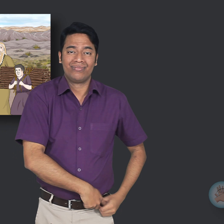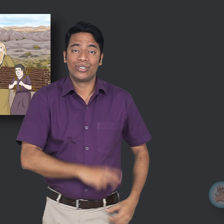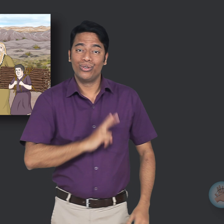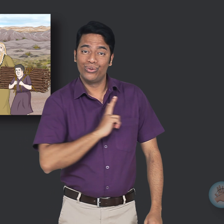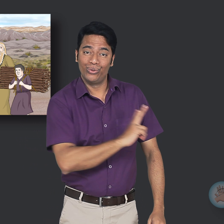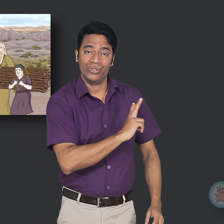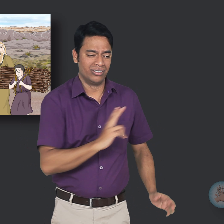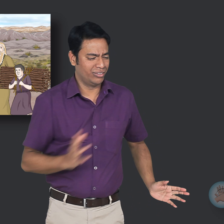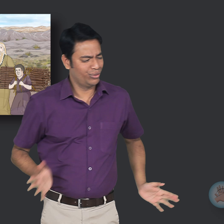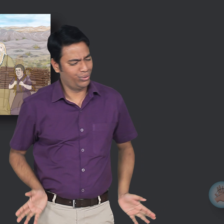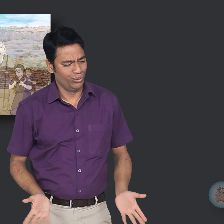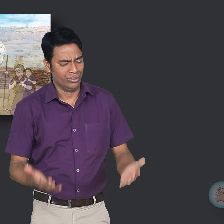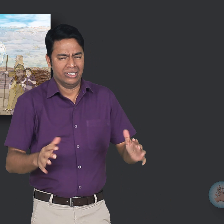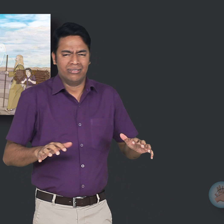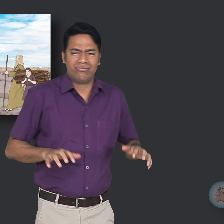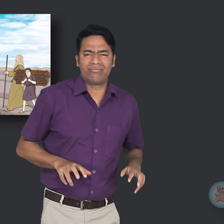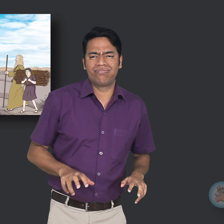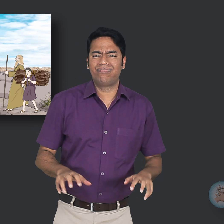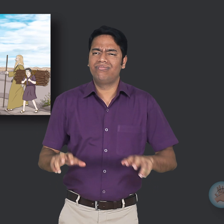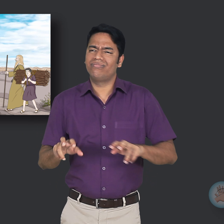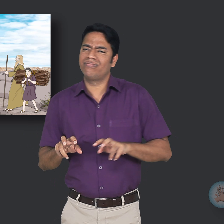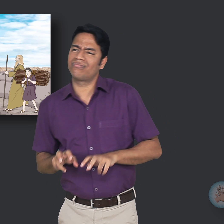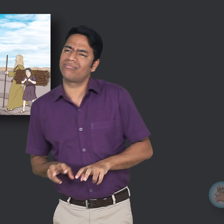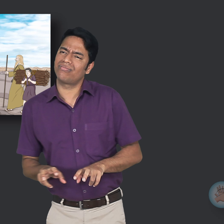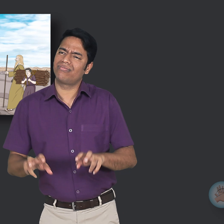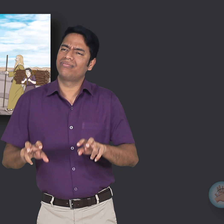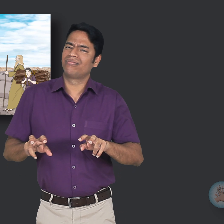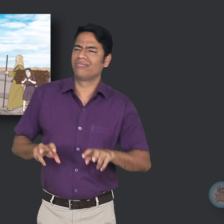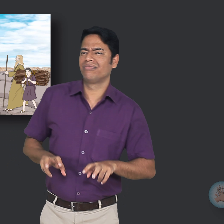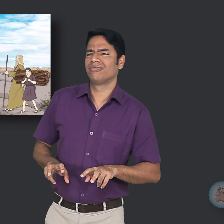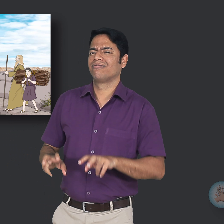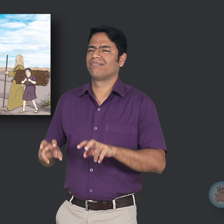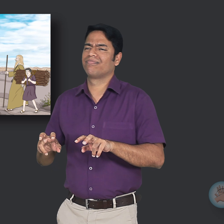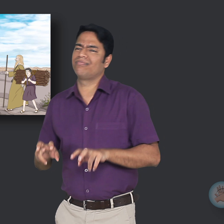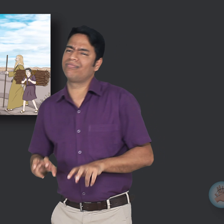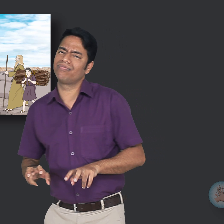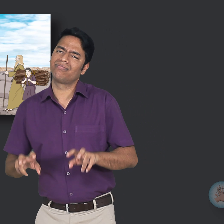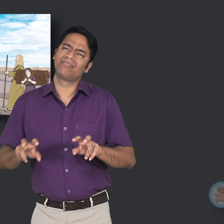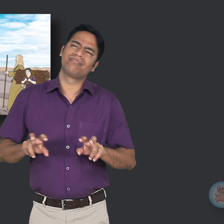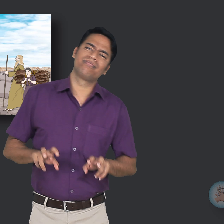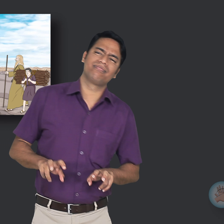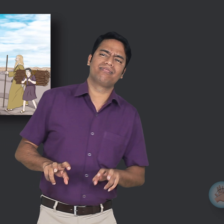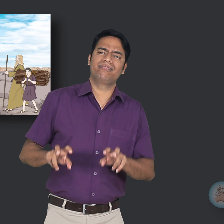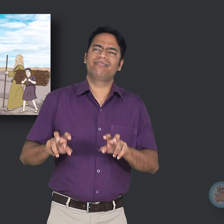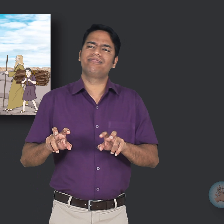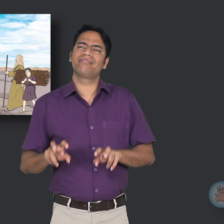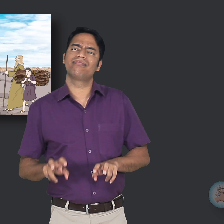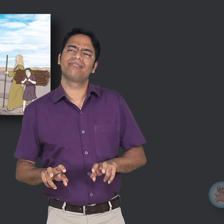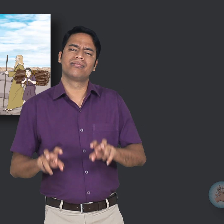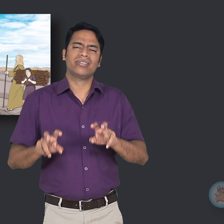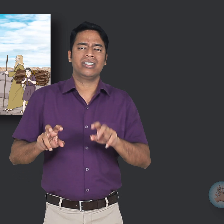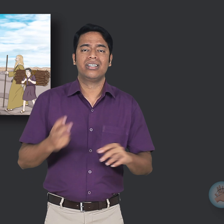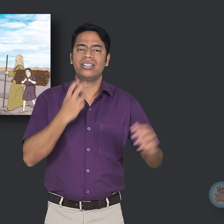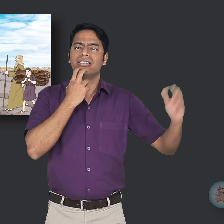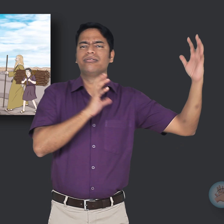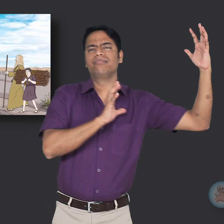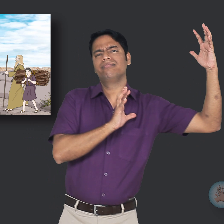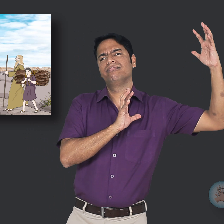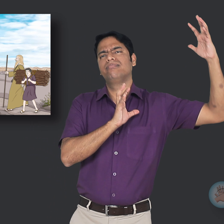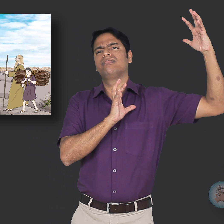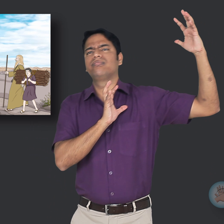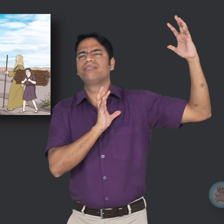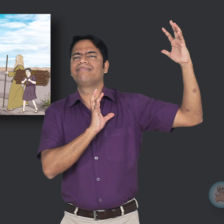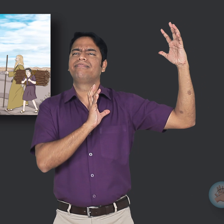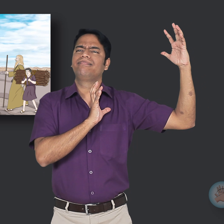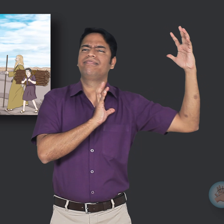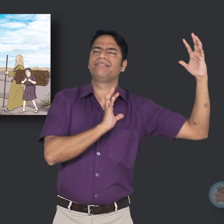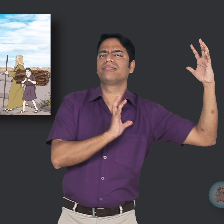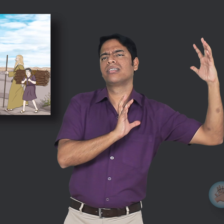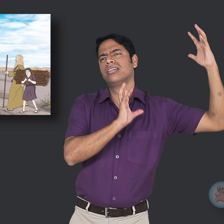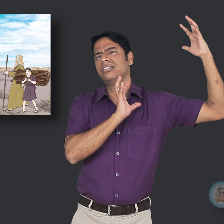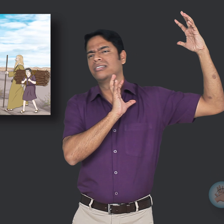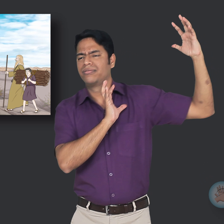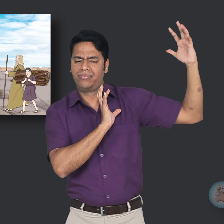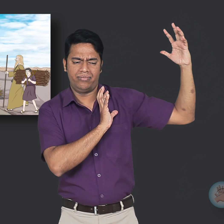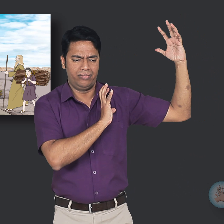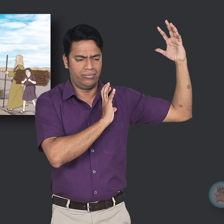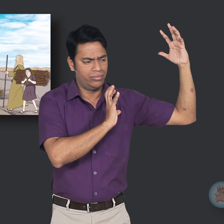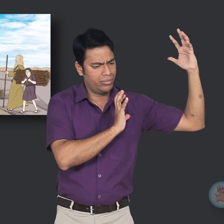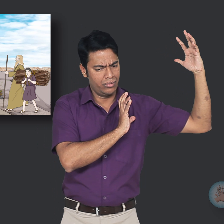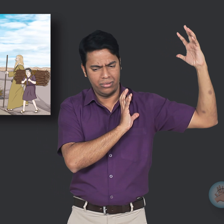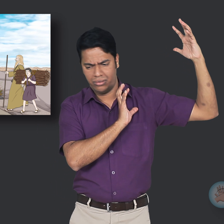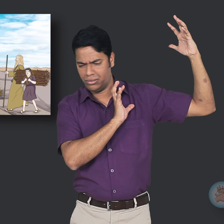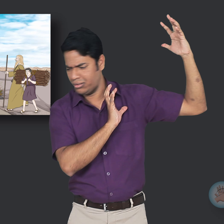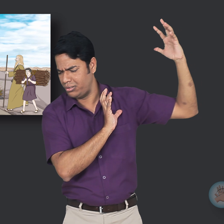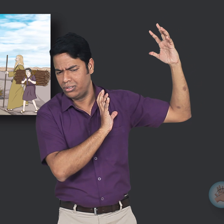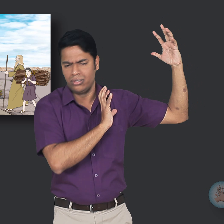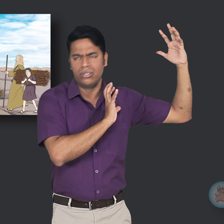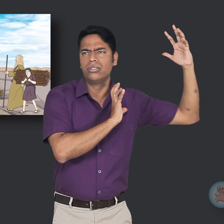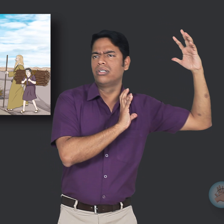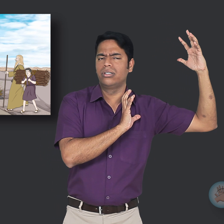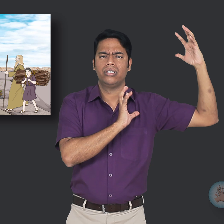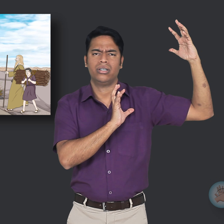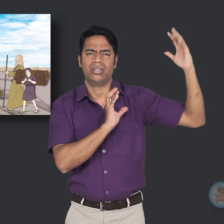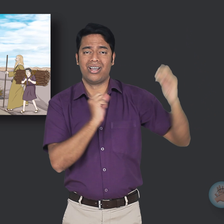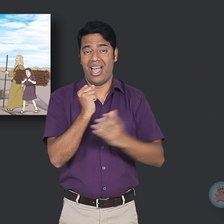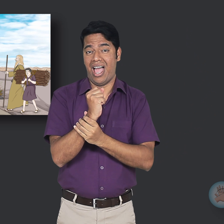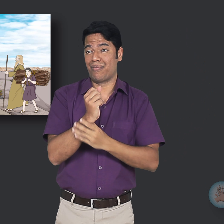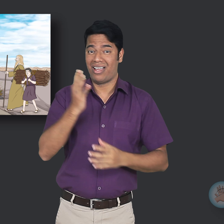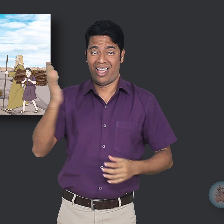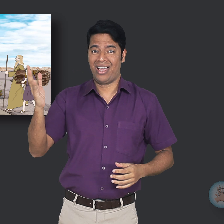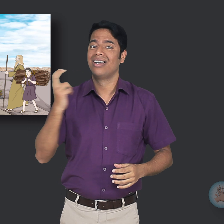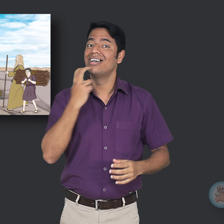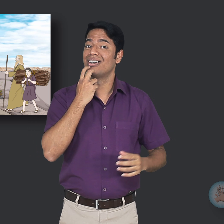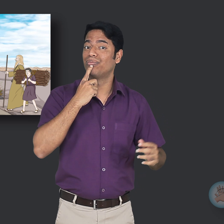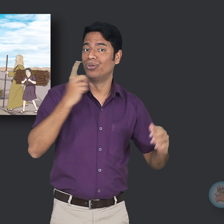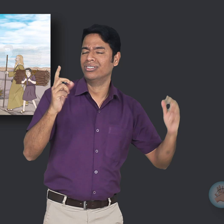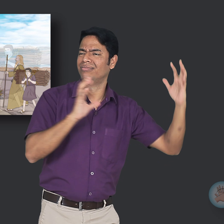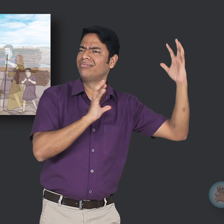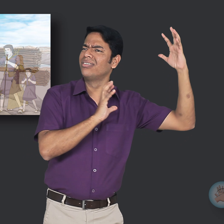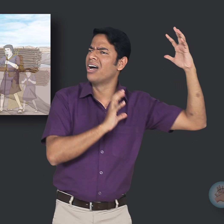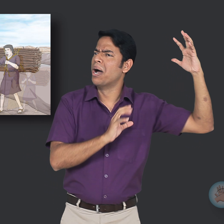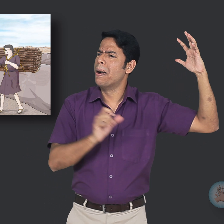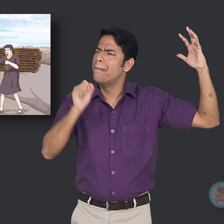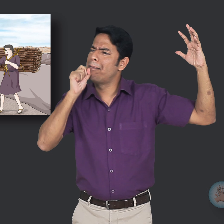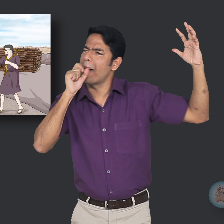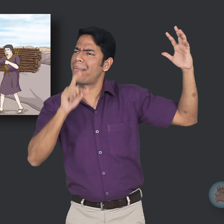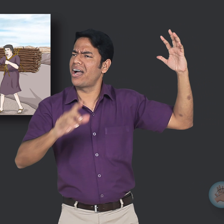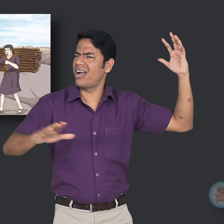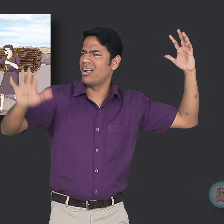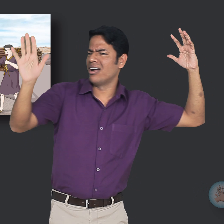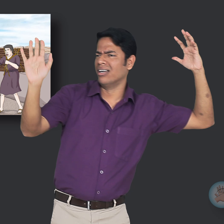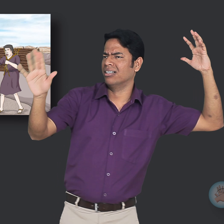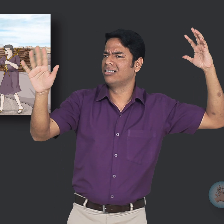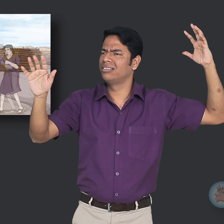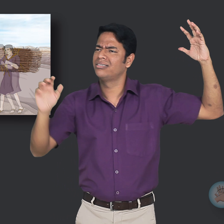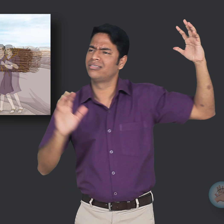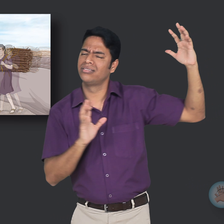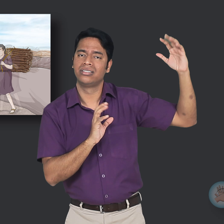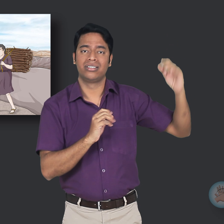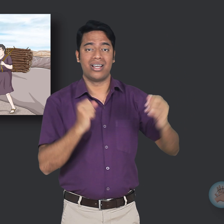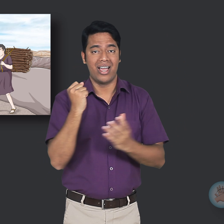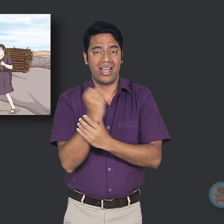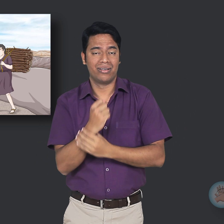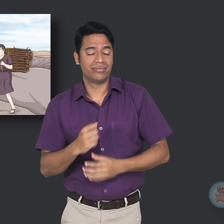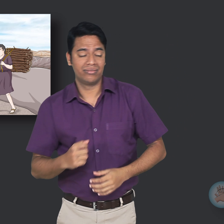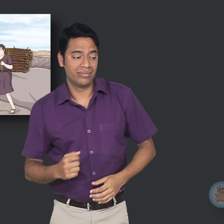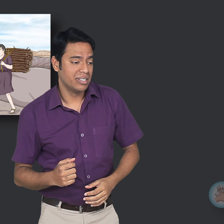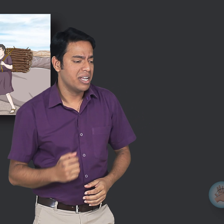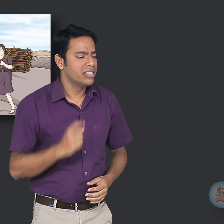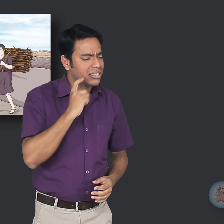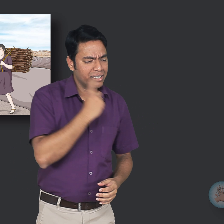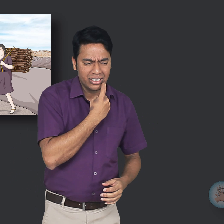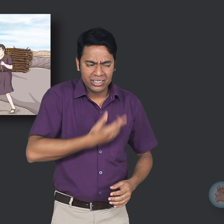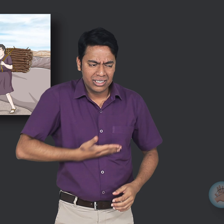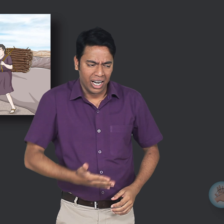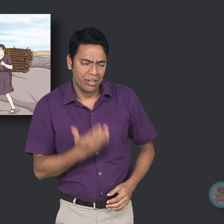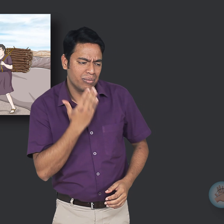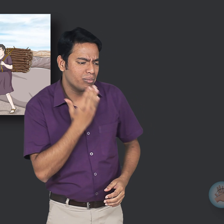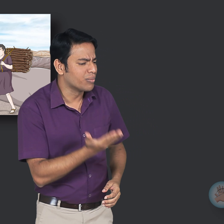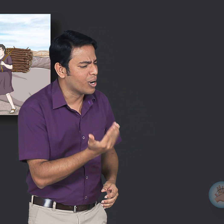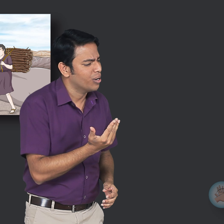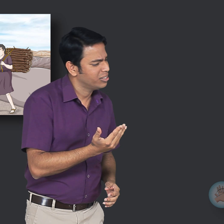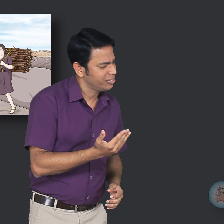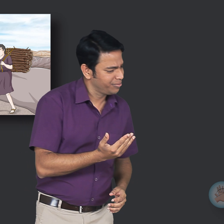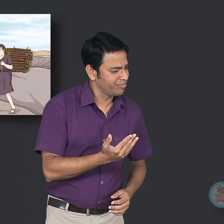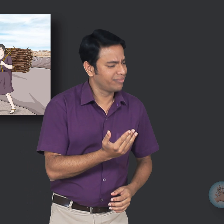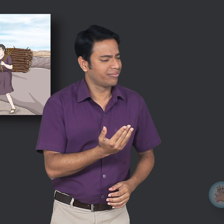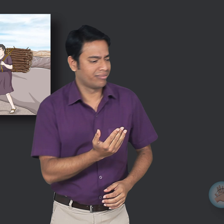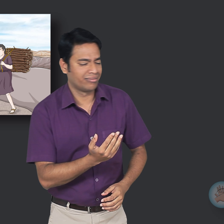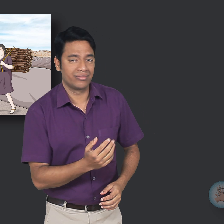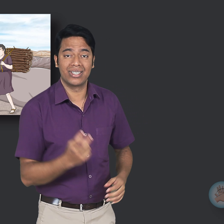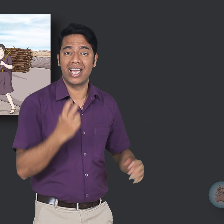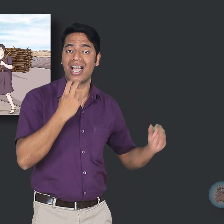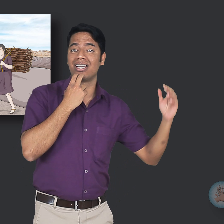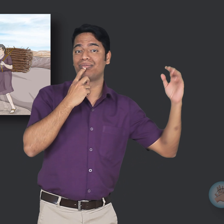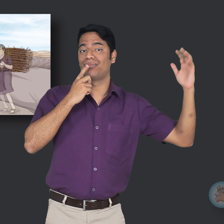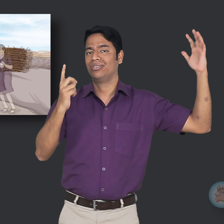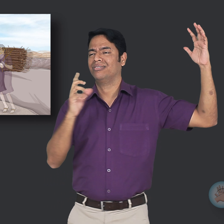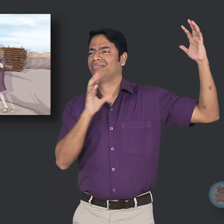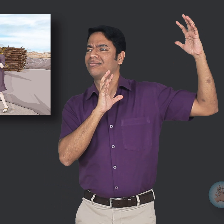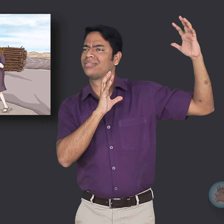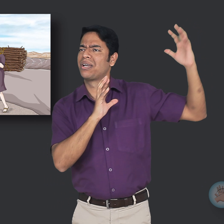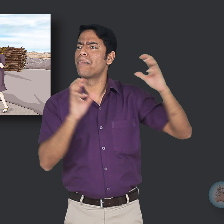He himself carried the fire and the sacrificial knife, and the two of them walked on together. Then Isaac said to his father Abraham, “My father!”